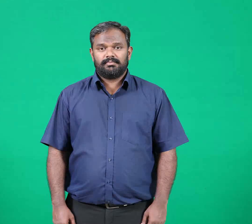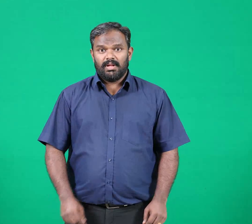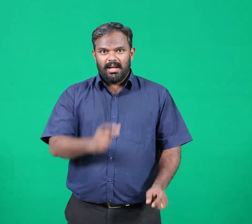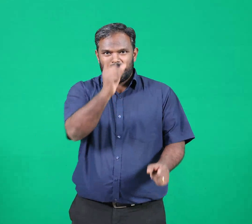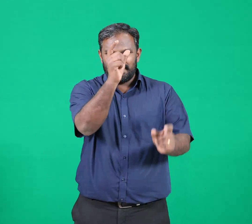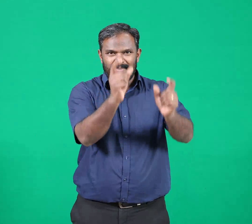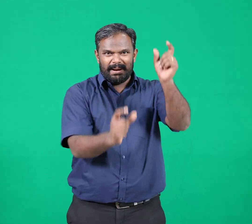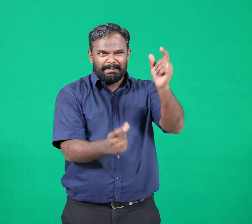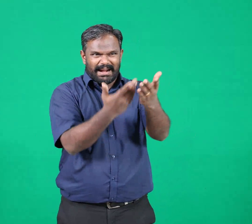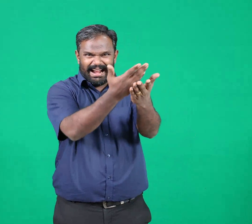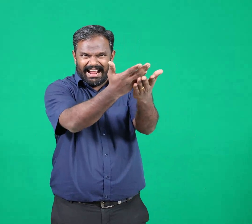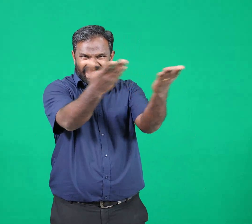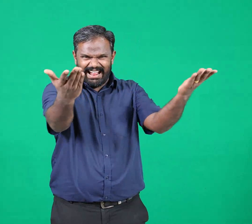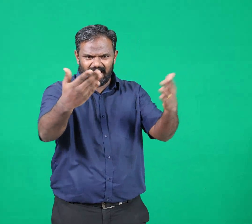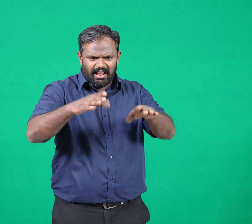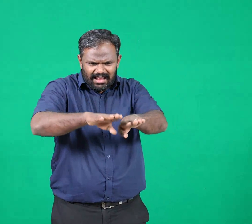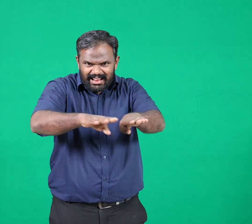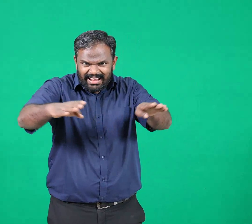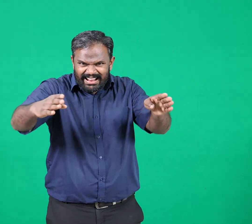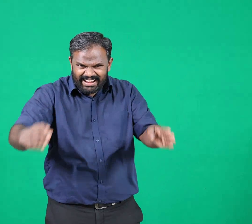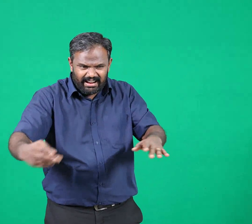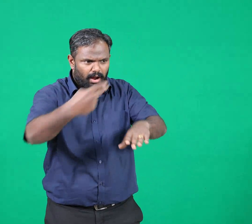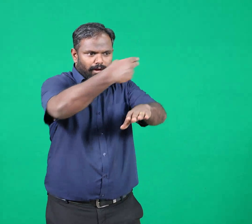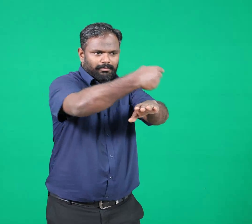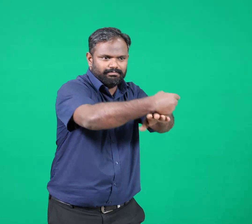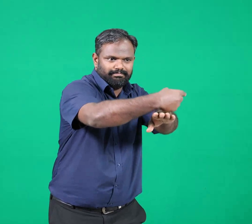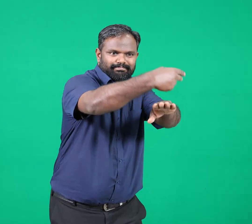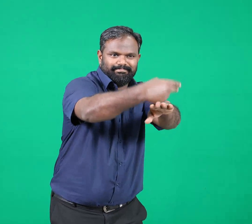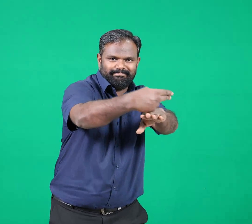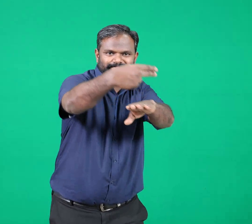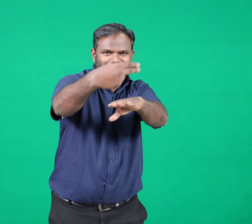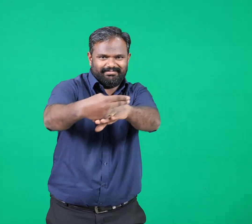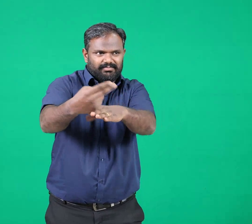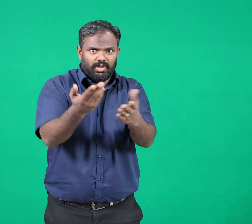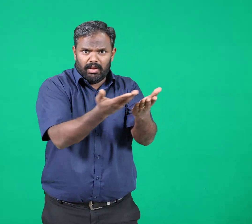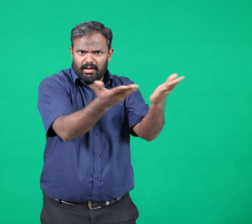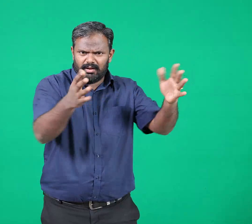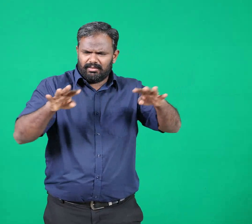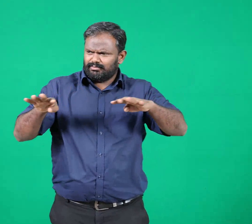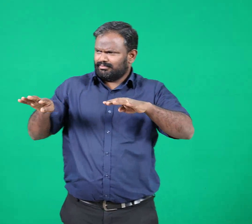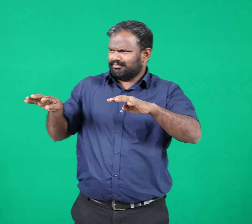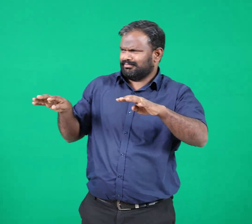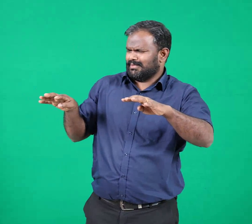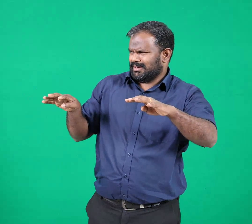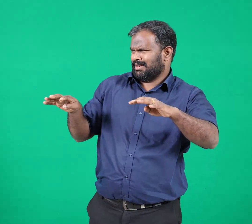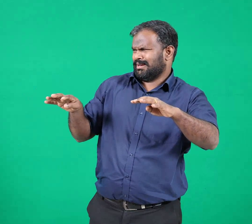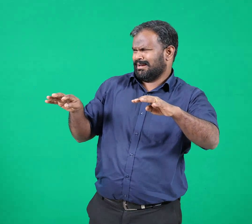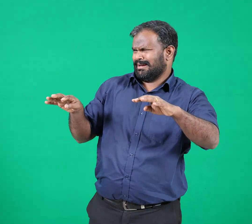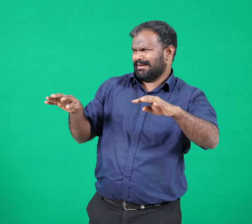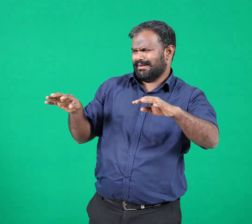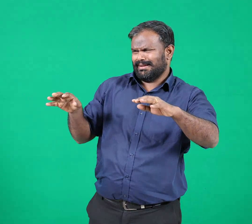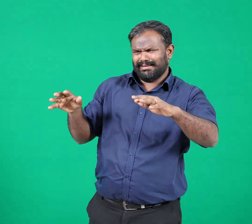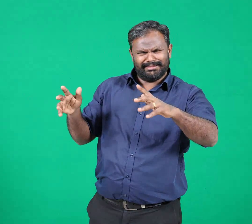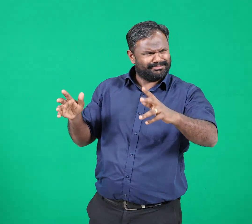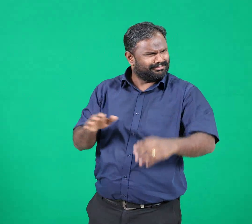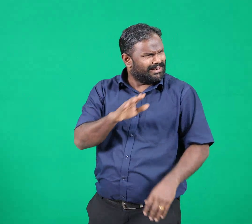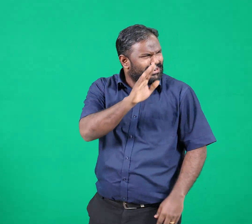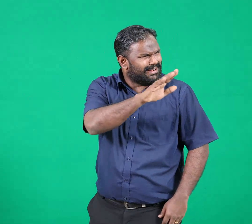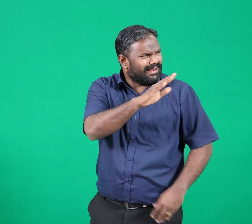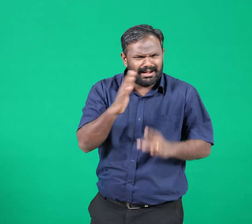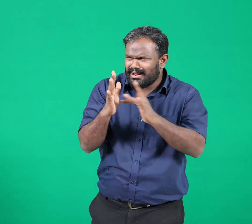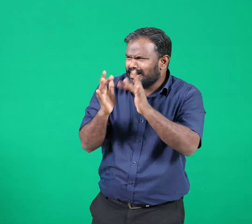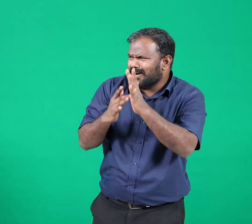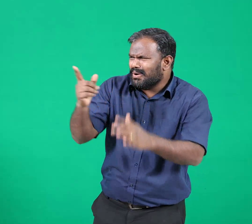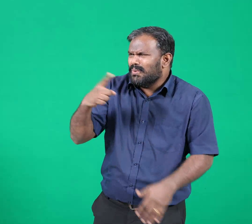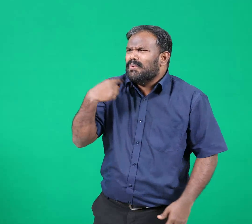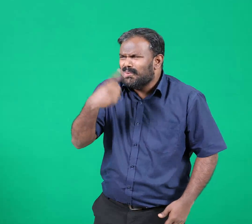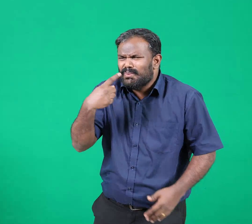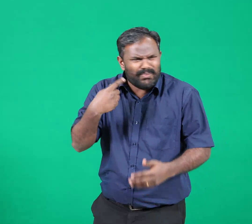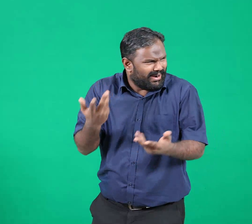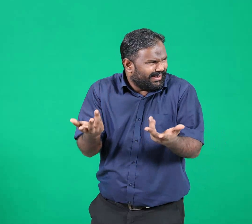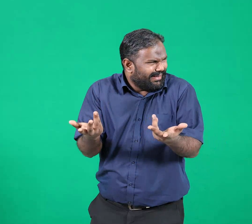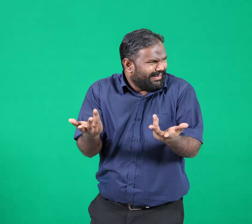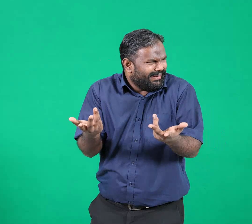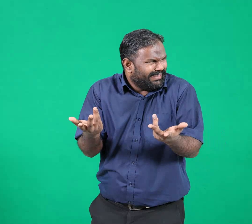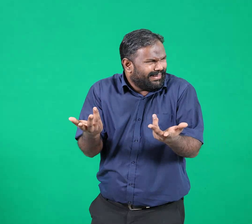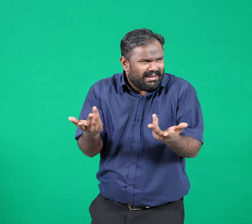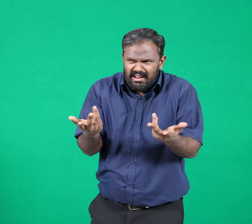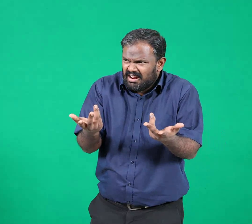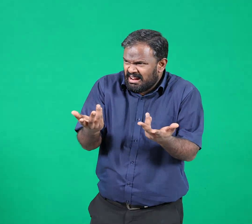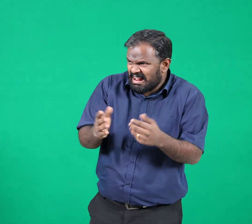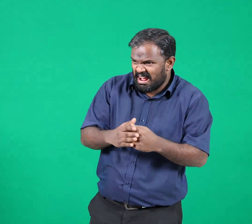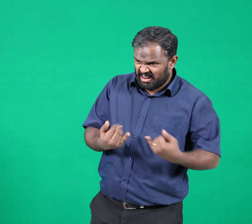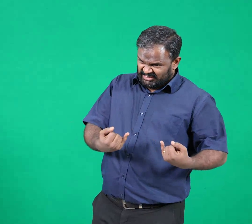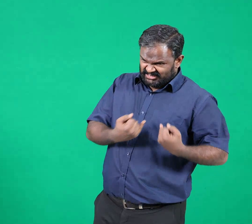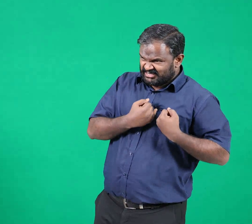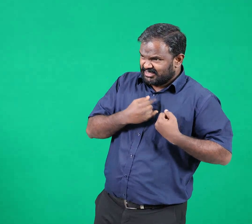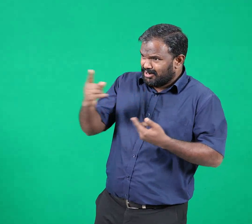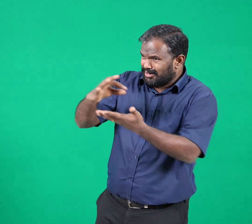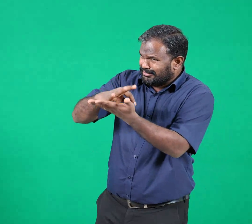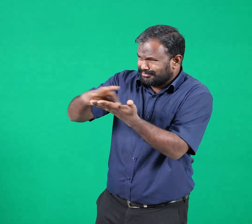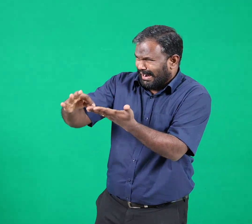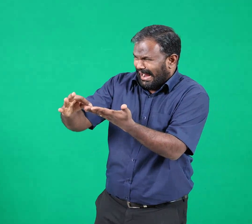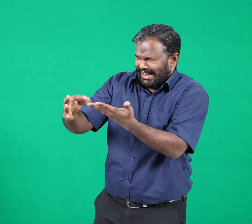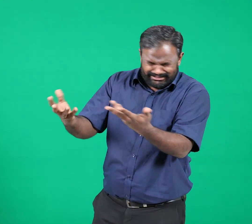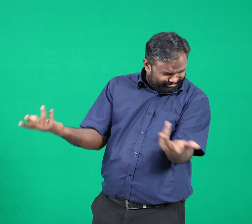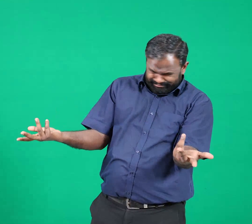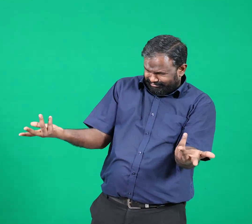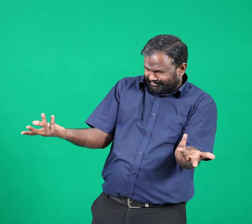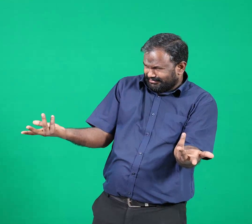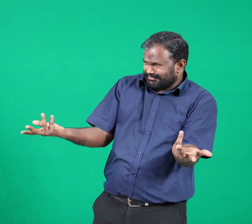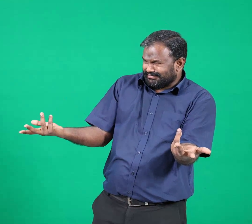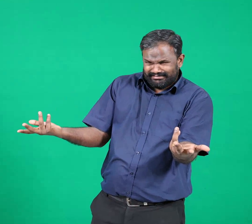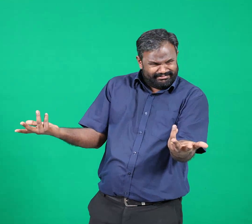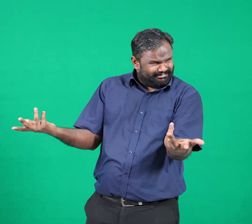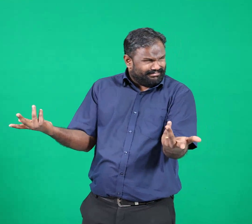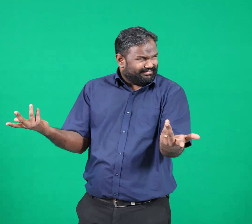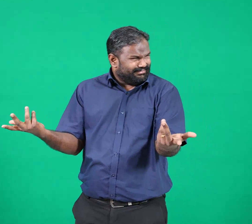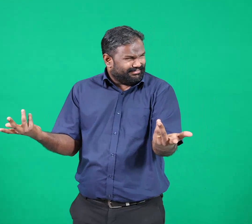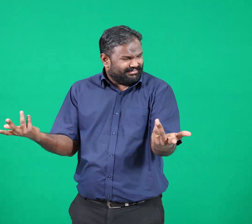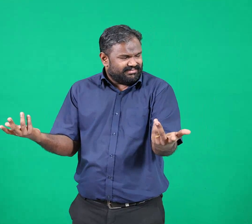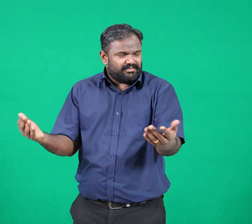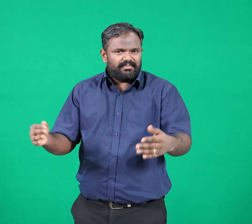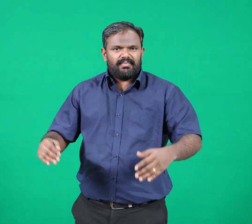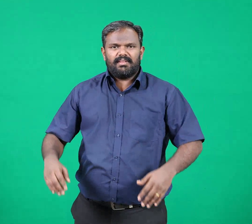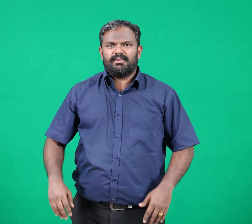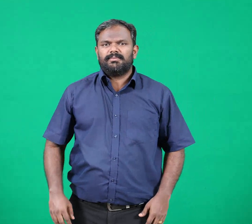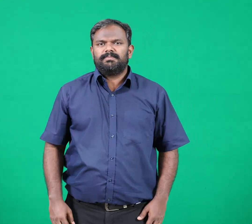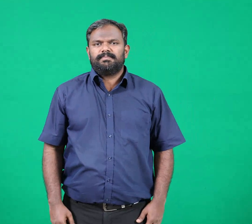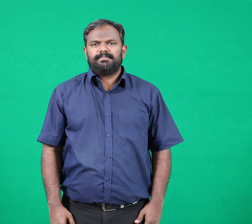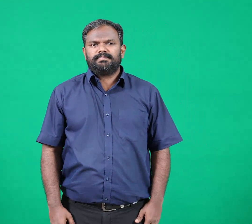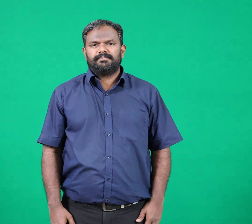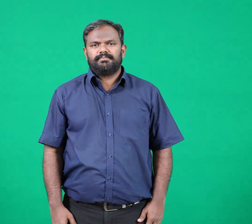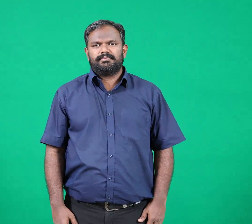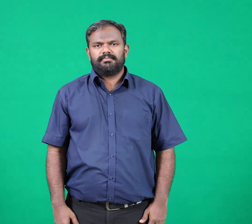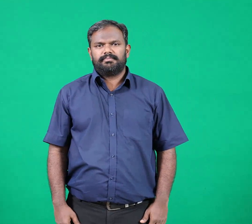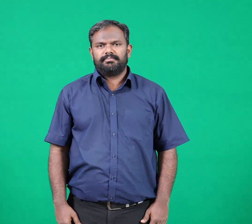But those at the table began to say to themselves, "Who is this who even forgives sins?"